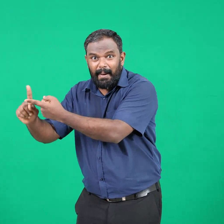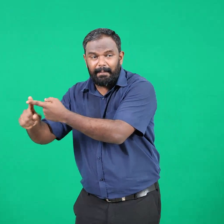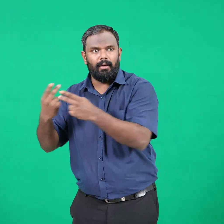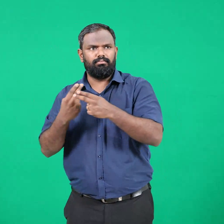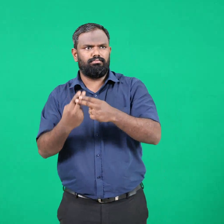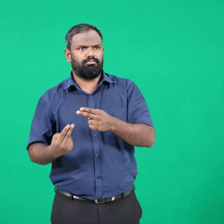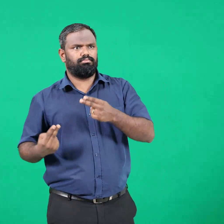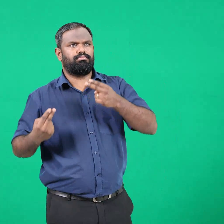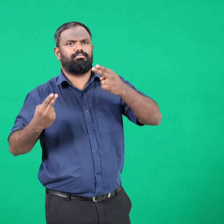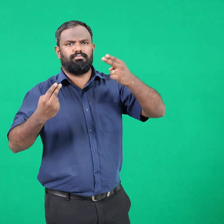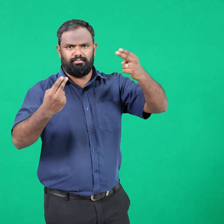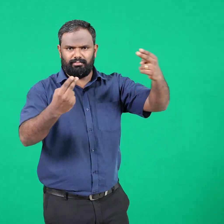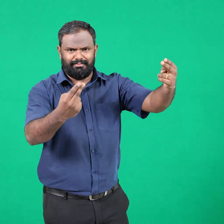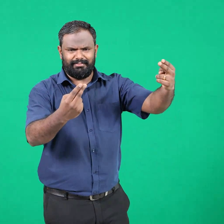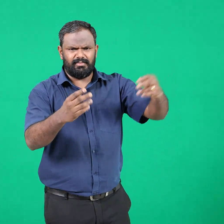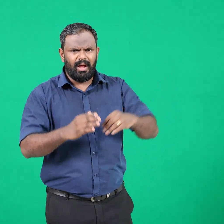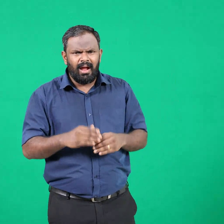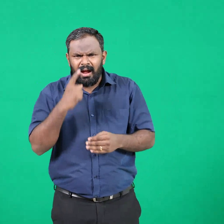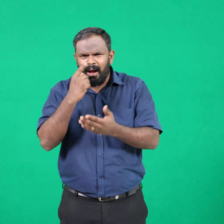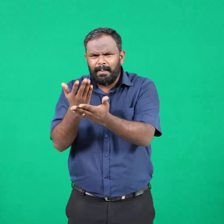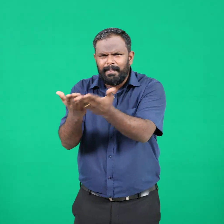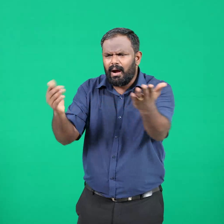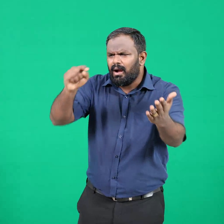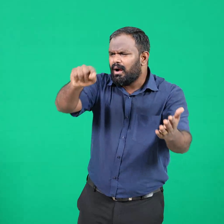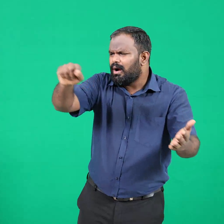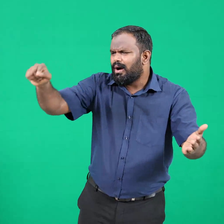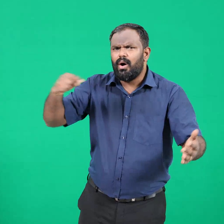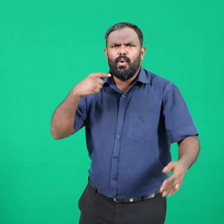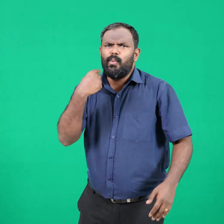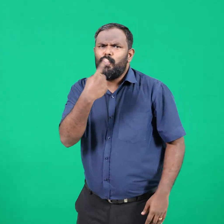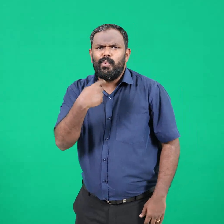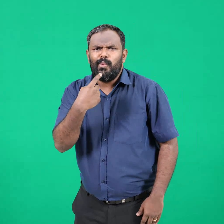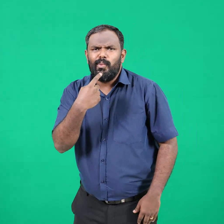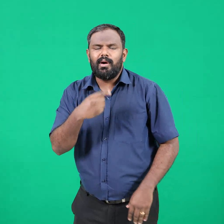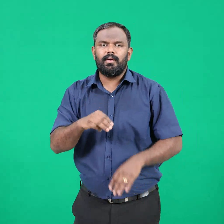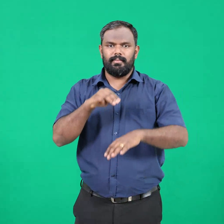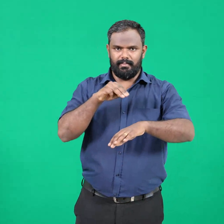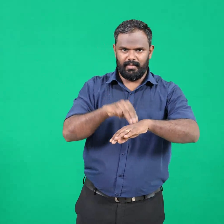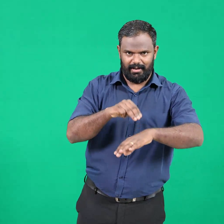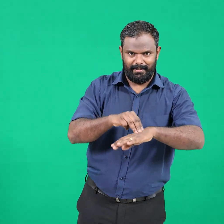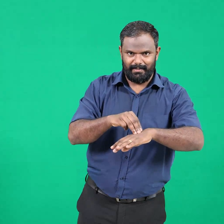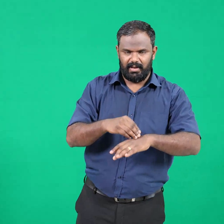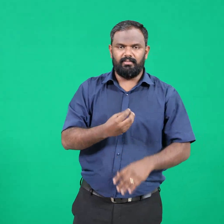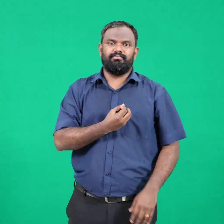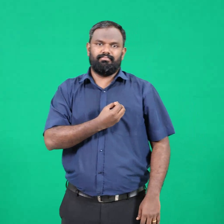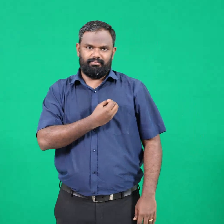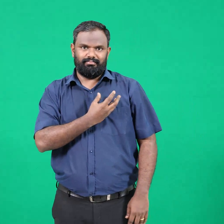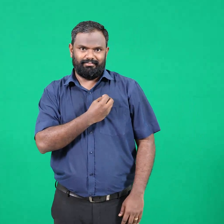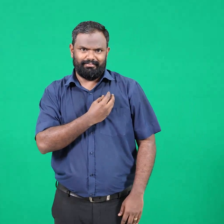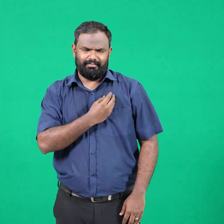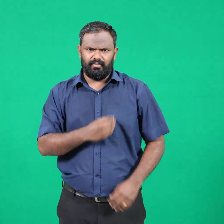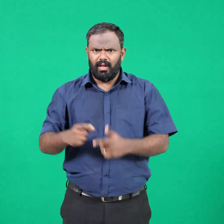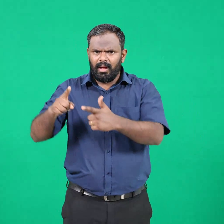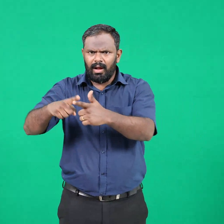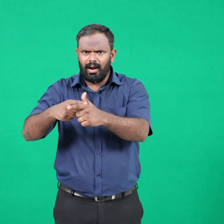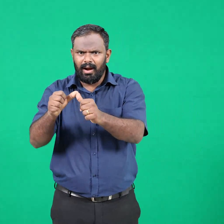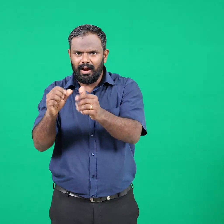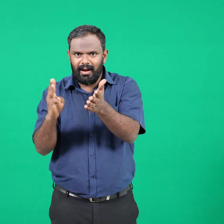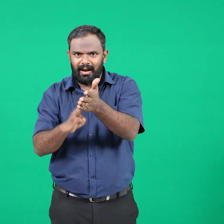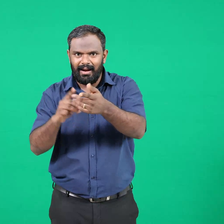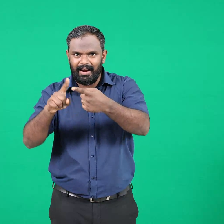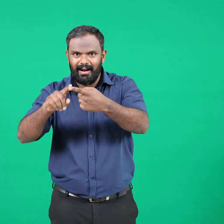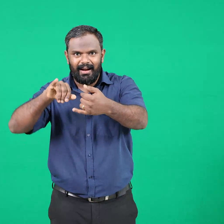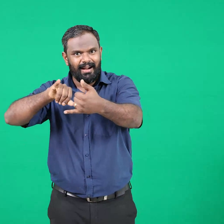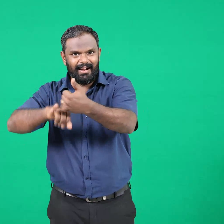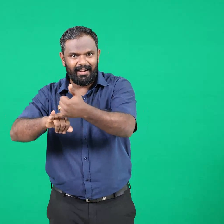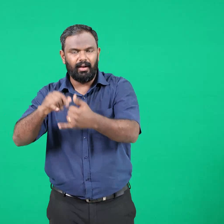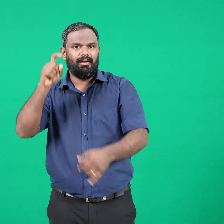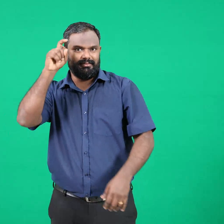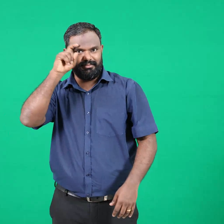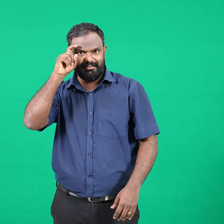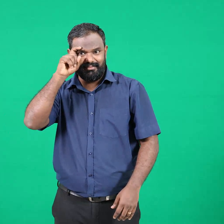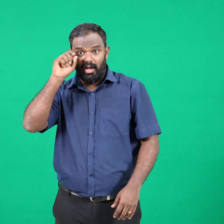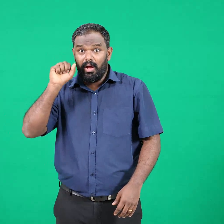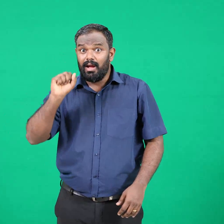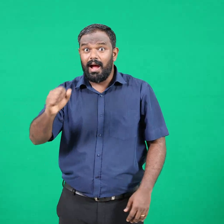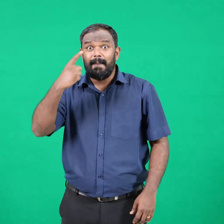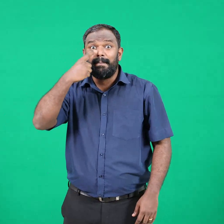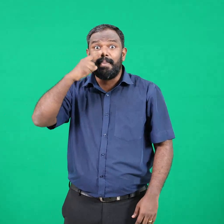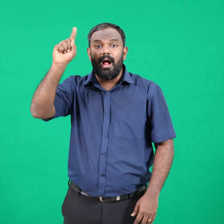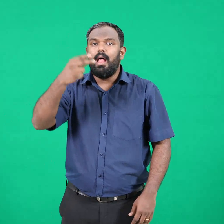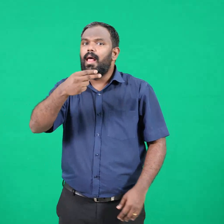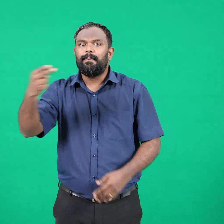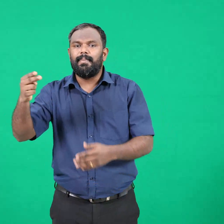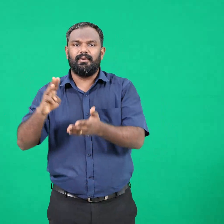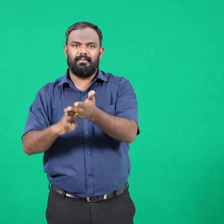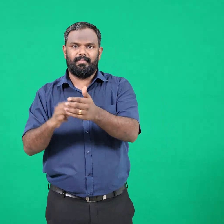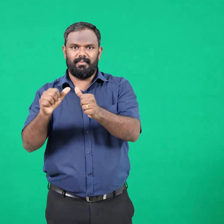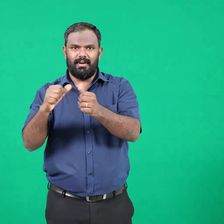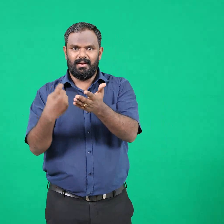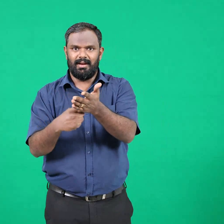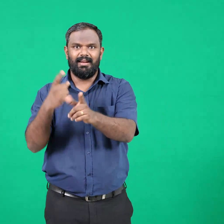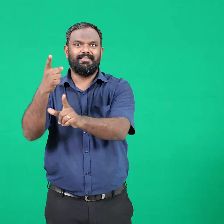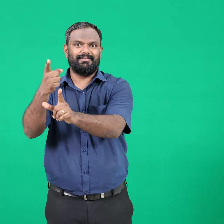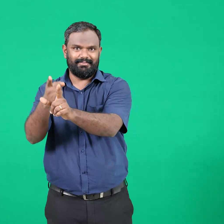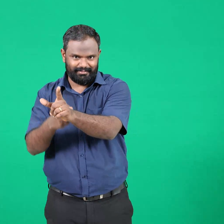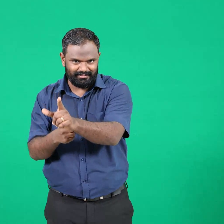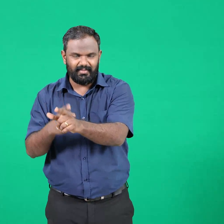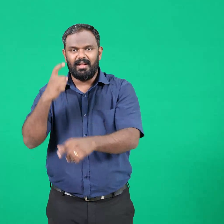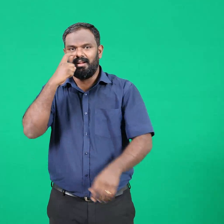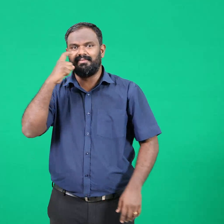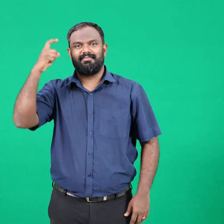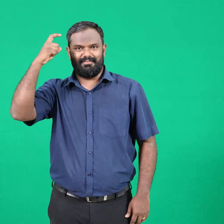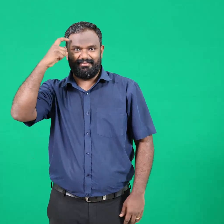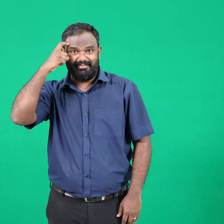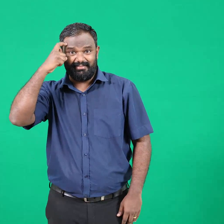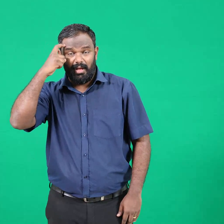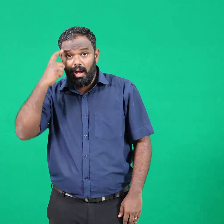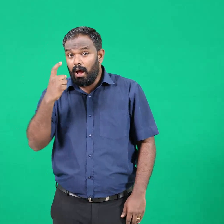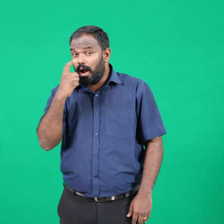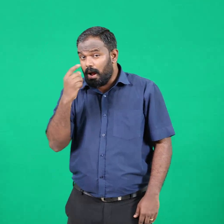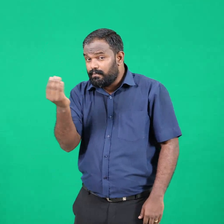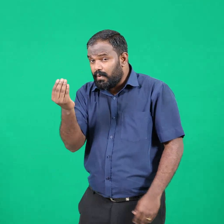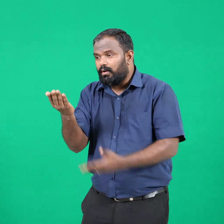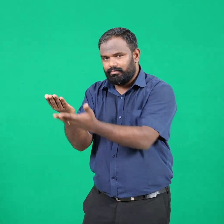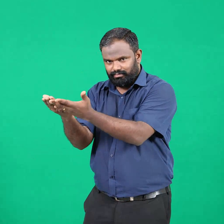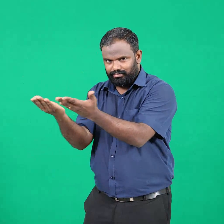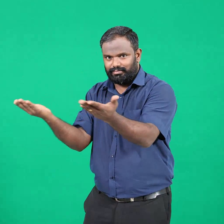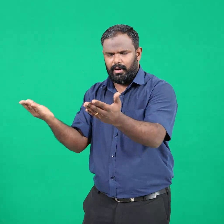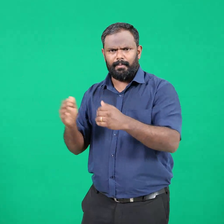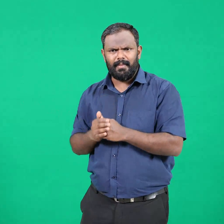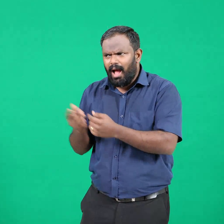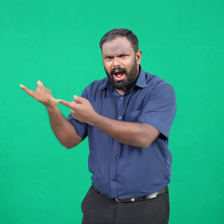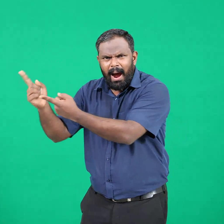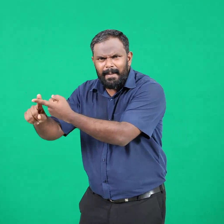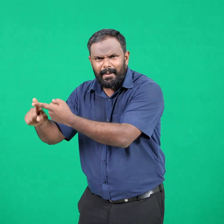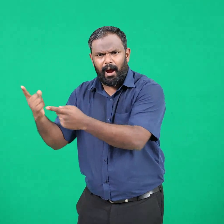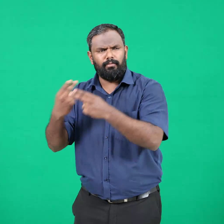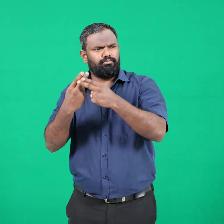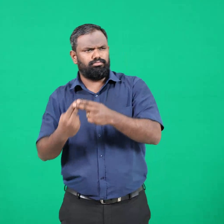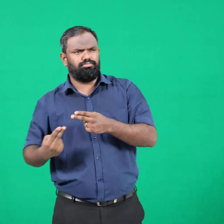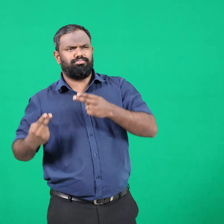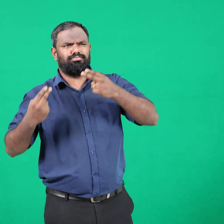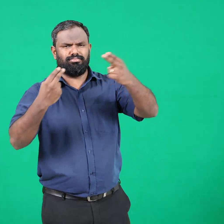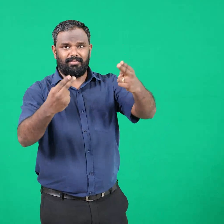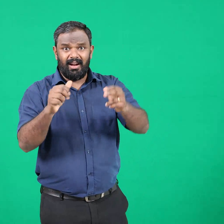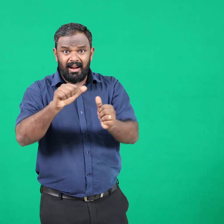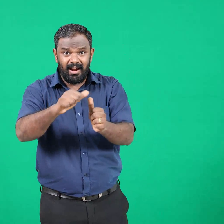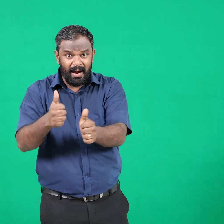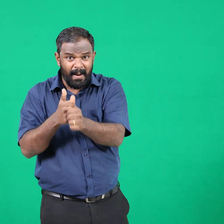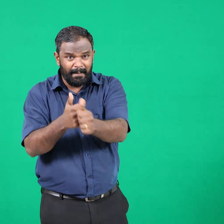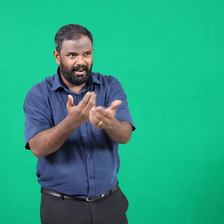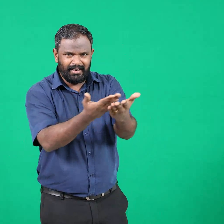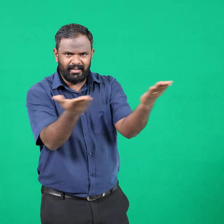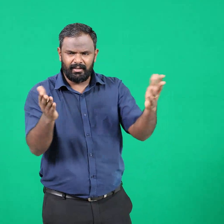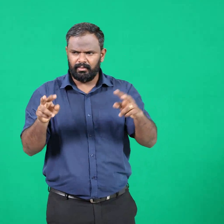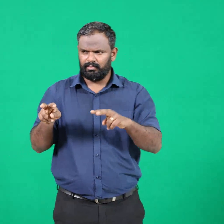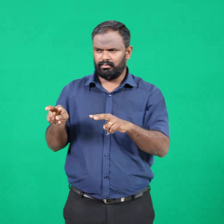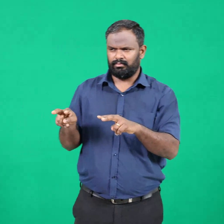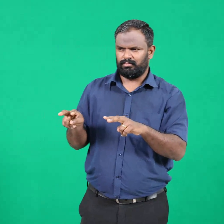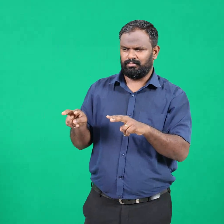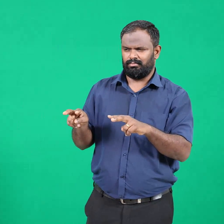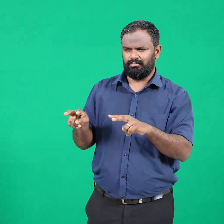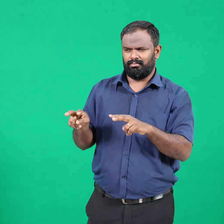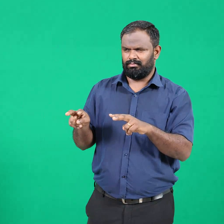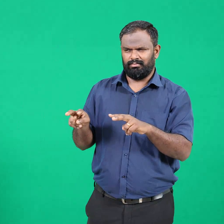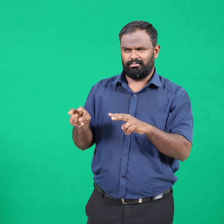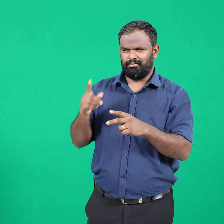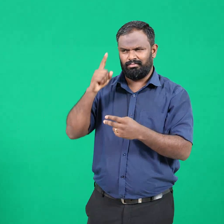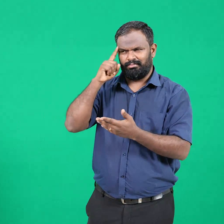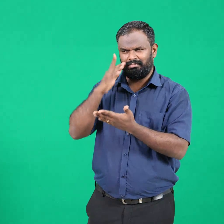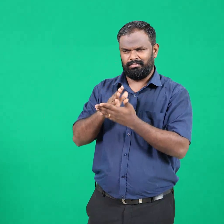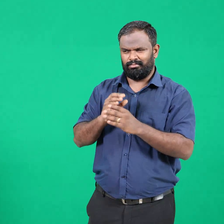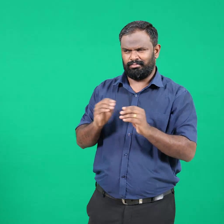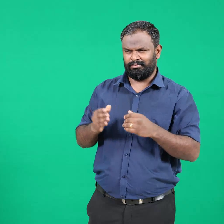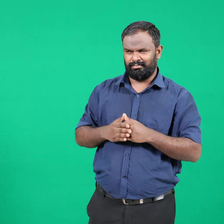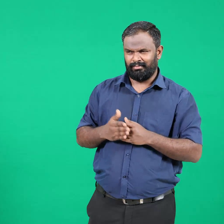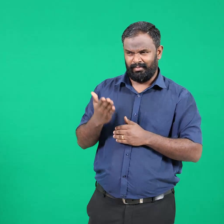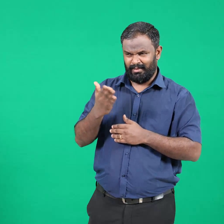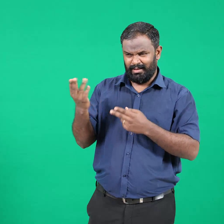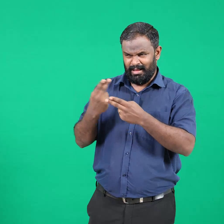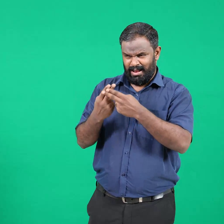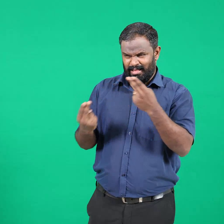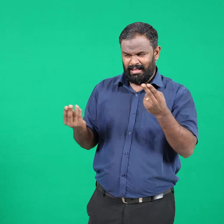It was Mary Magdalene, Joanna, Mary the mother of James, and the other women with them who told this to the apostles.